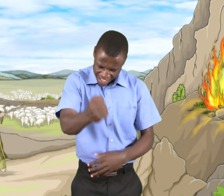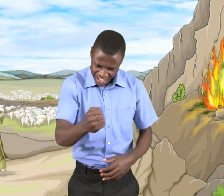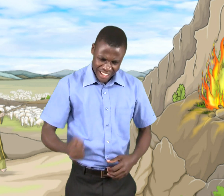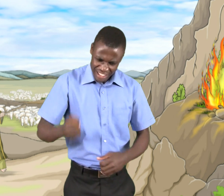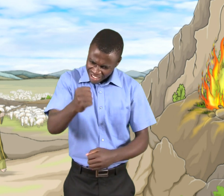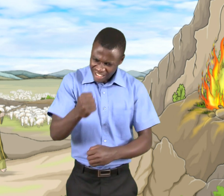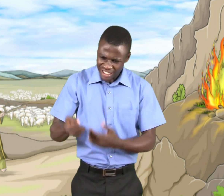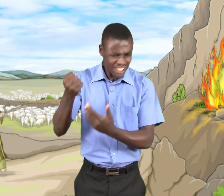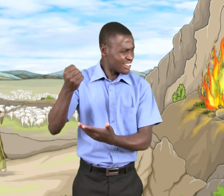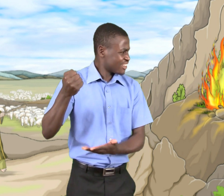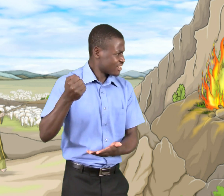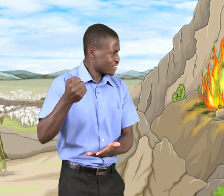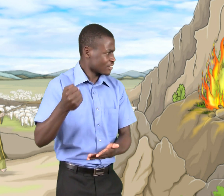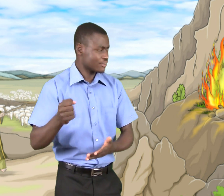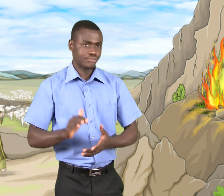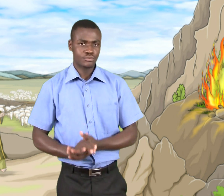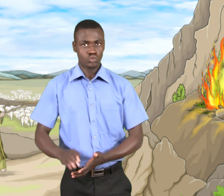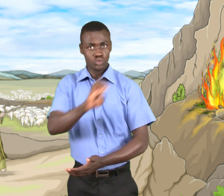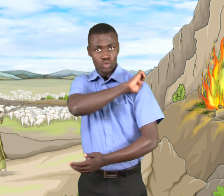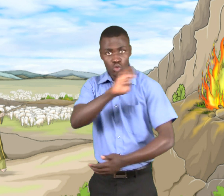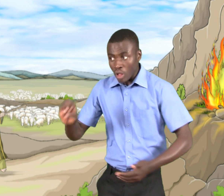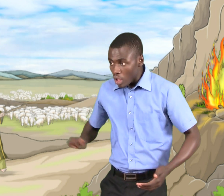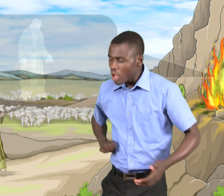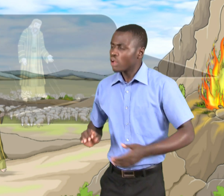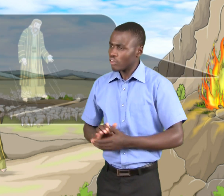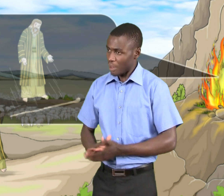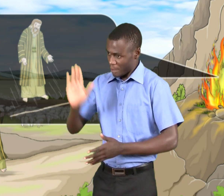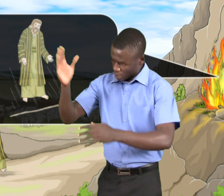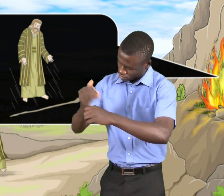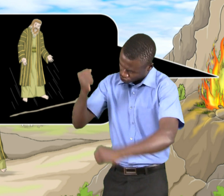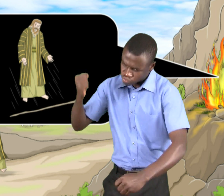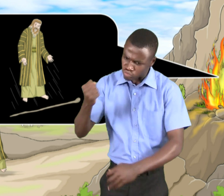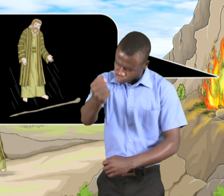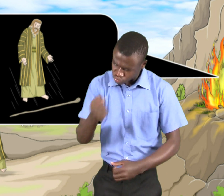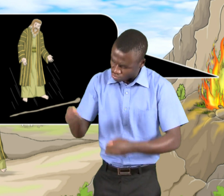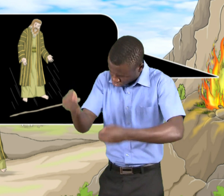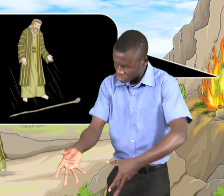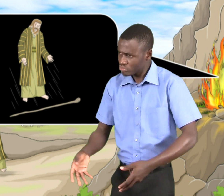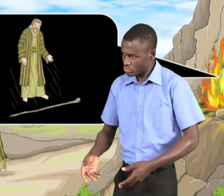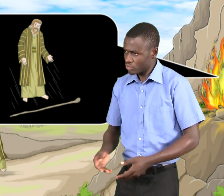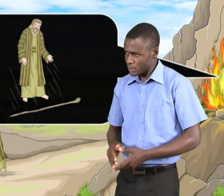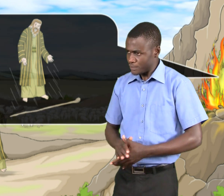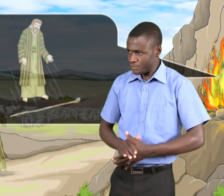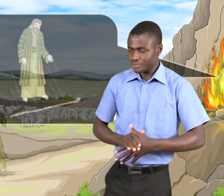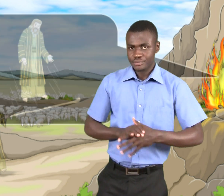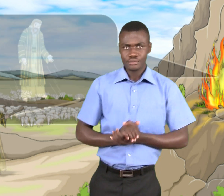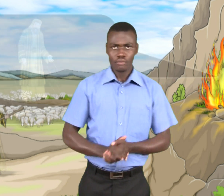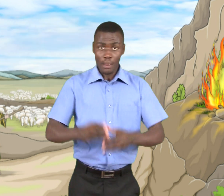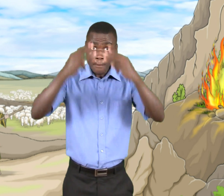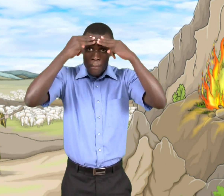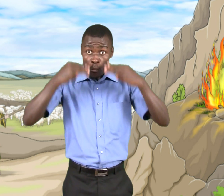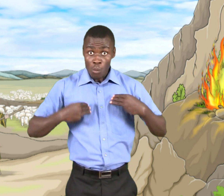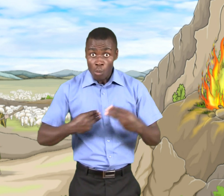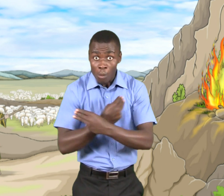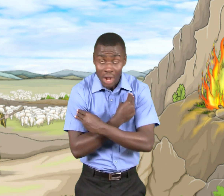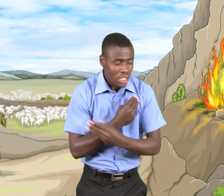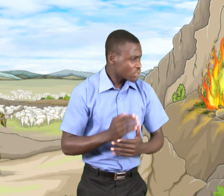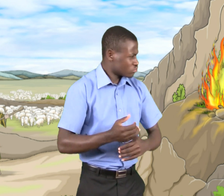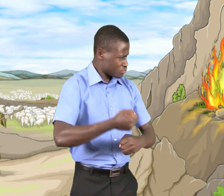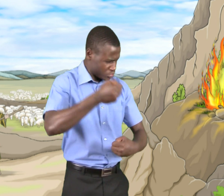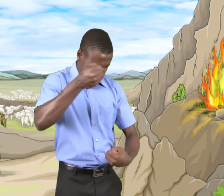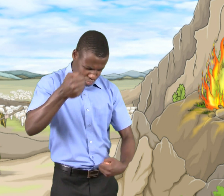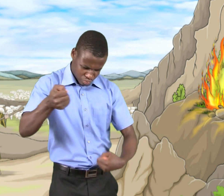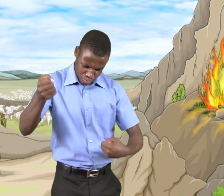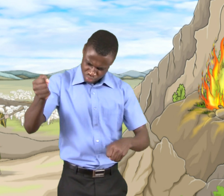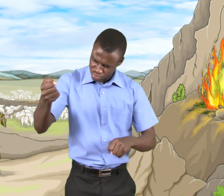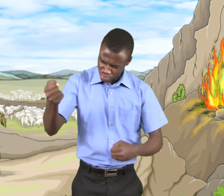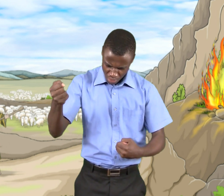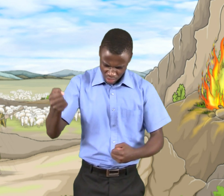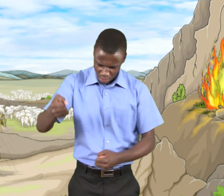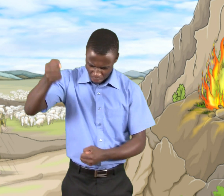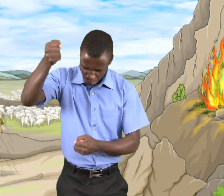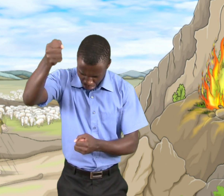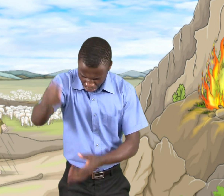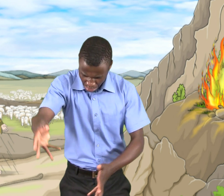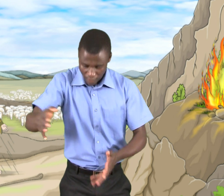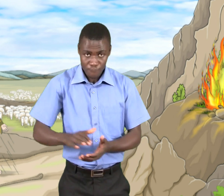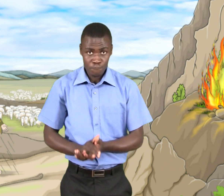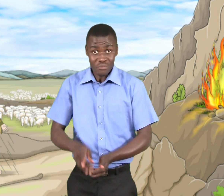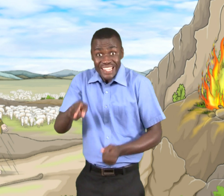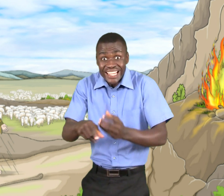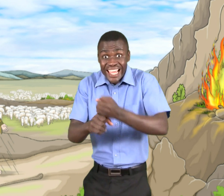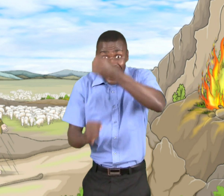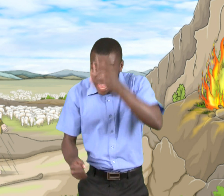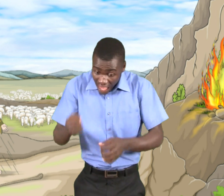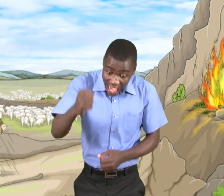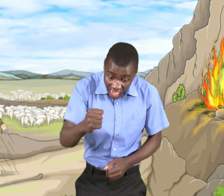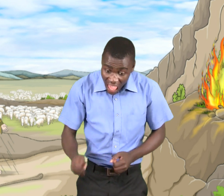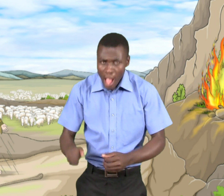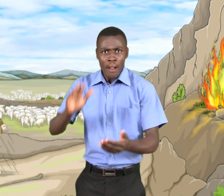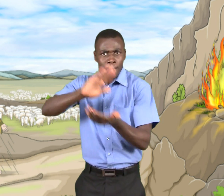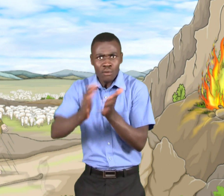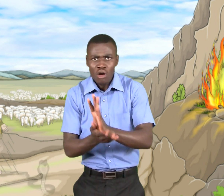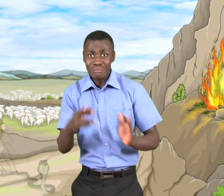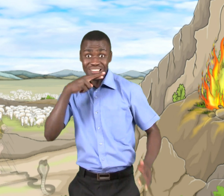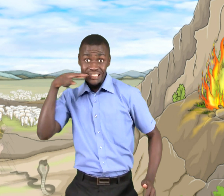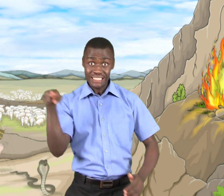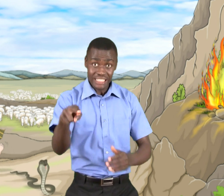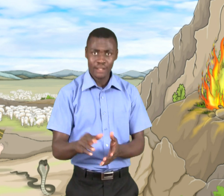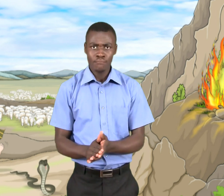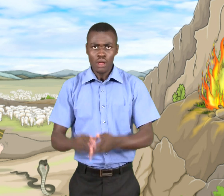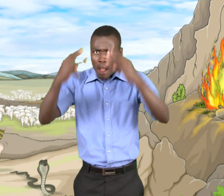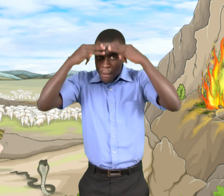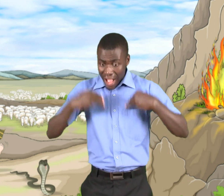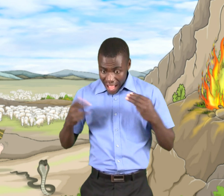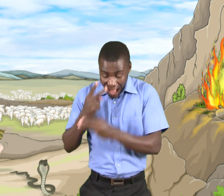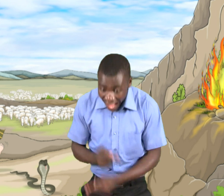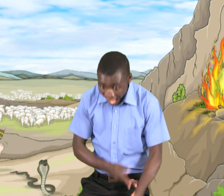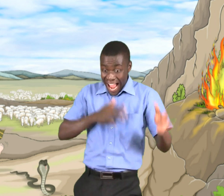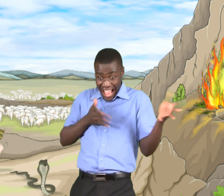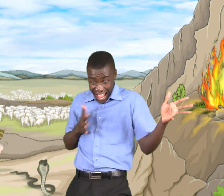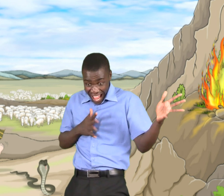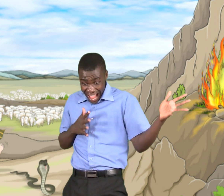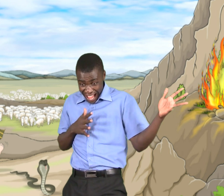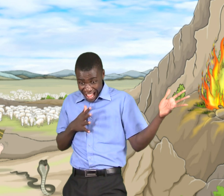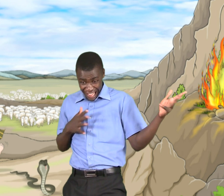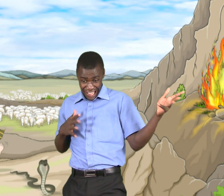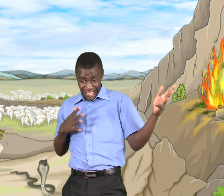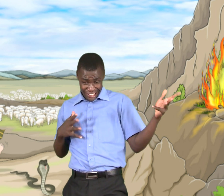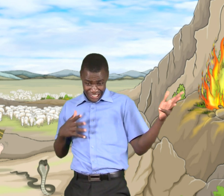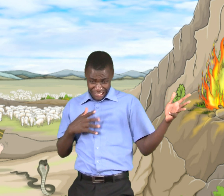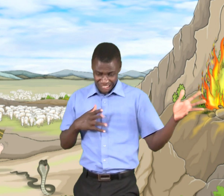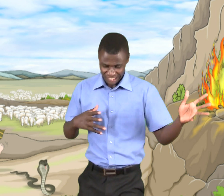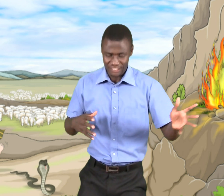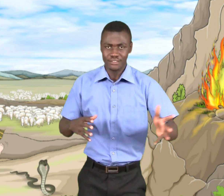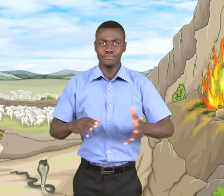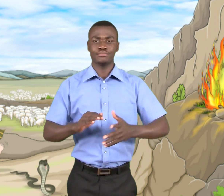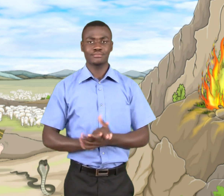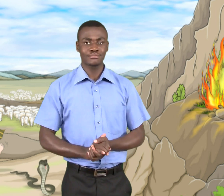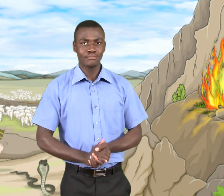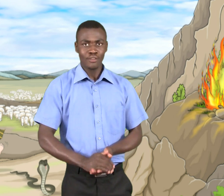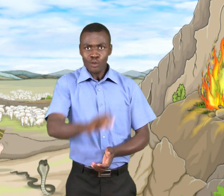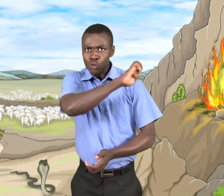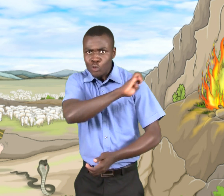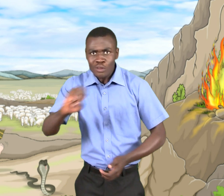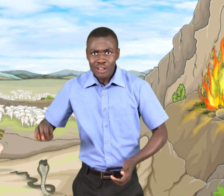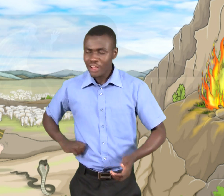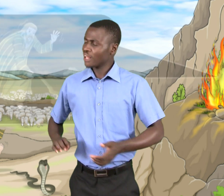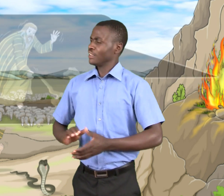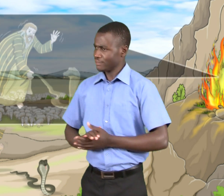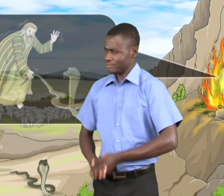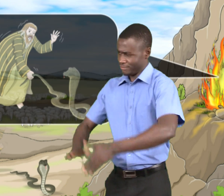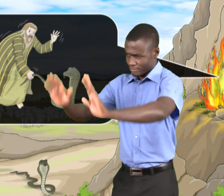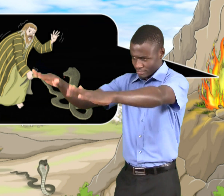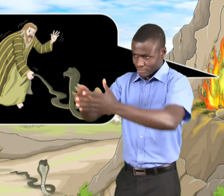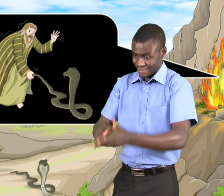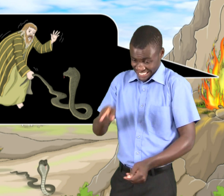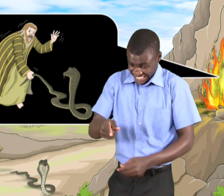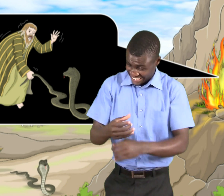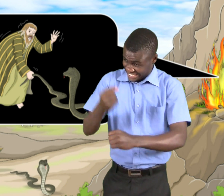“Throw it on the ground,” said the LORD. So Moses threw it on the ground, and it became a snake, and he ran from it.